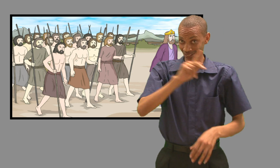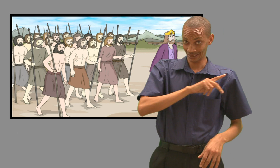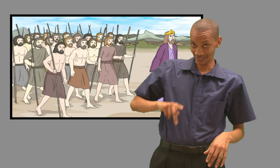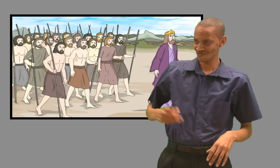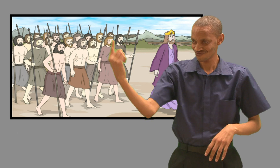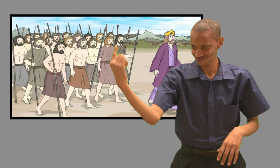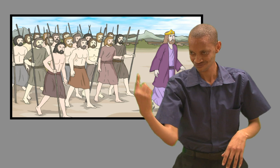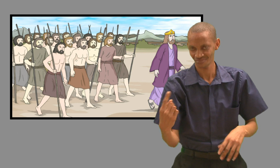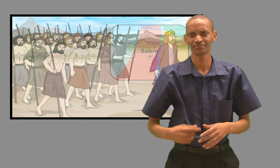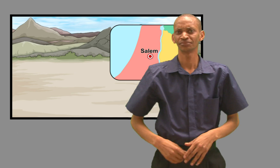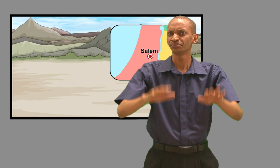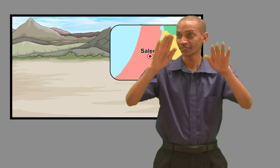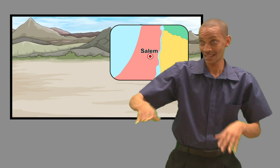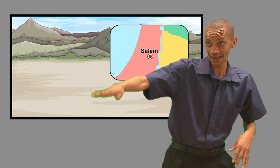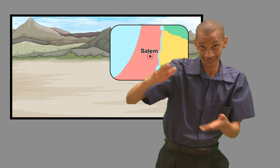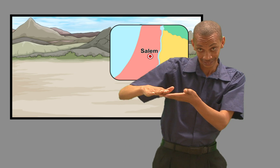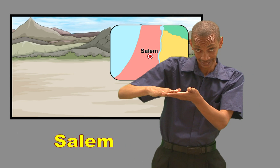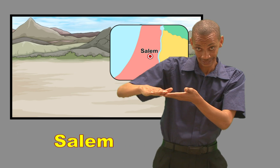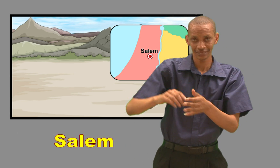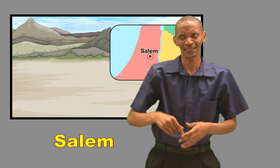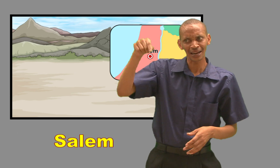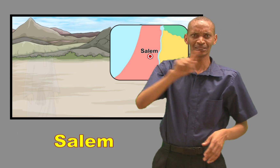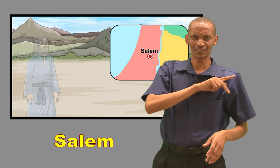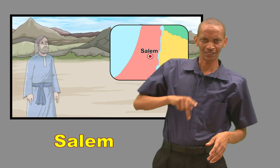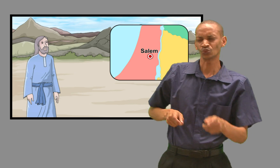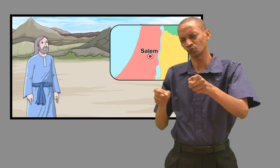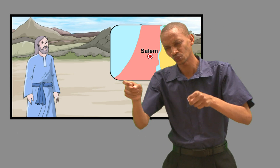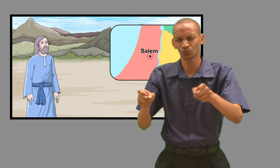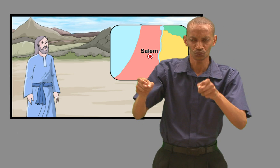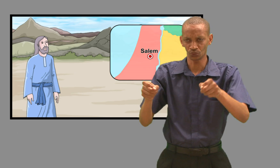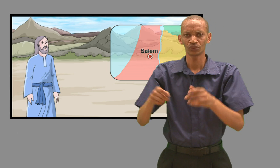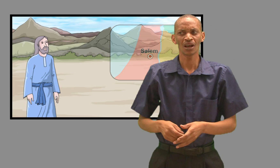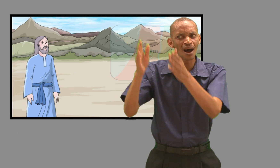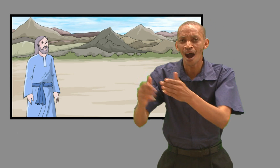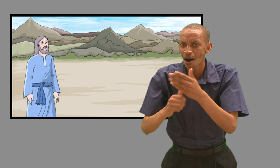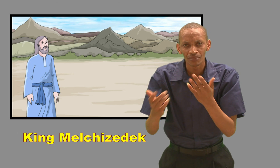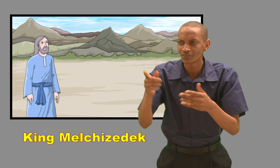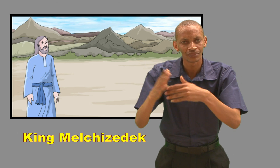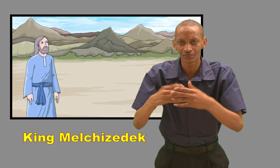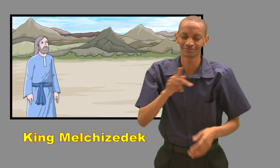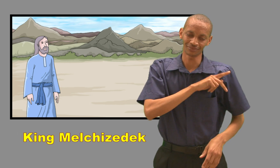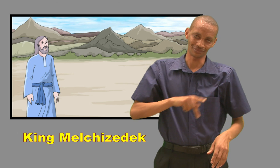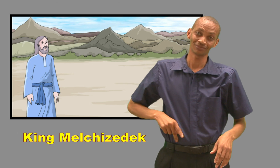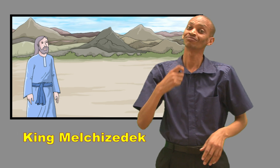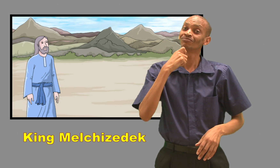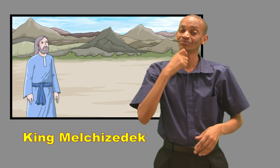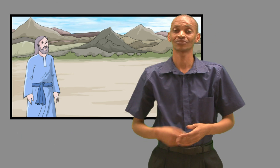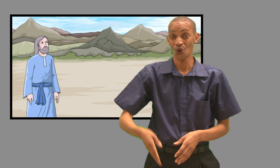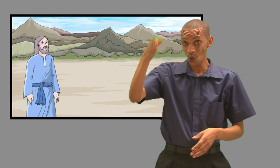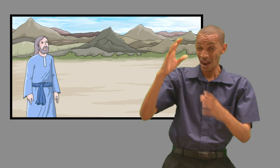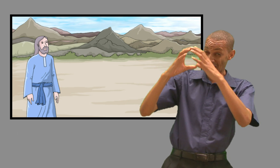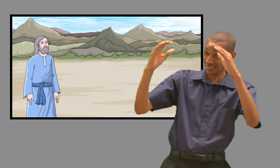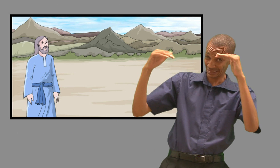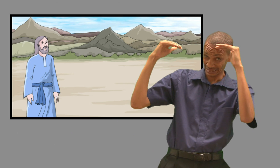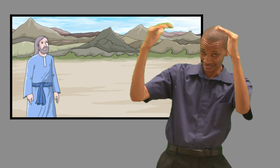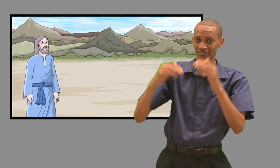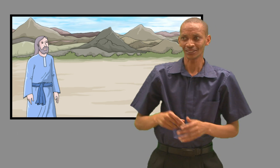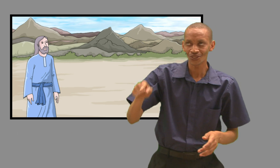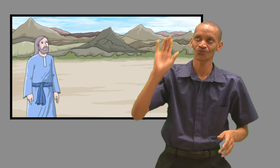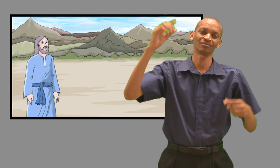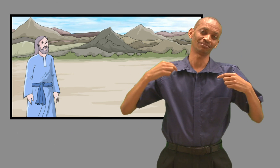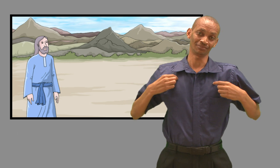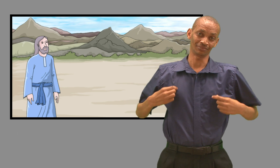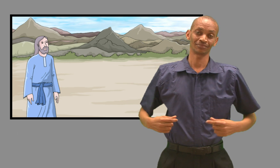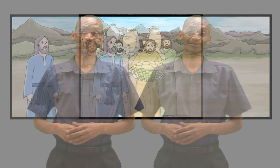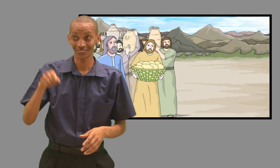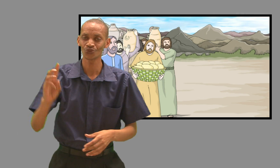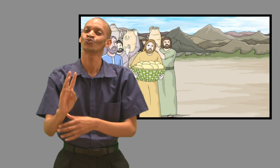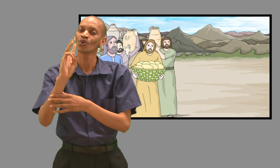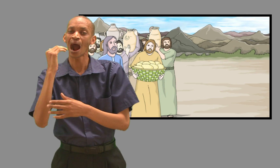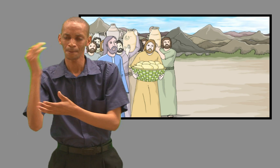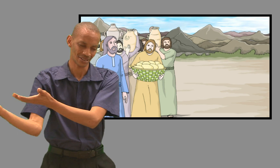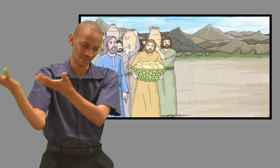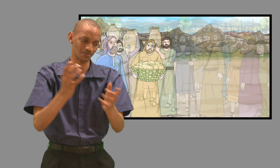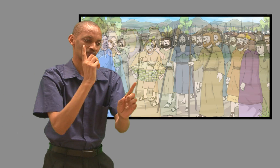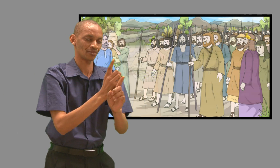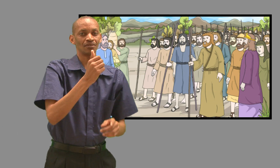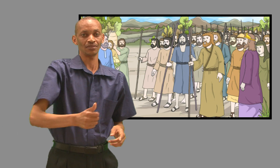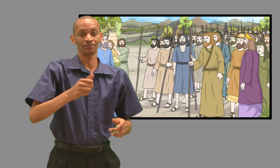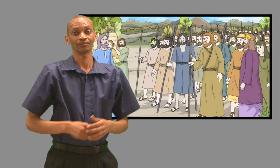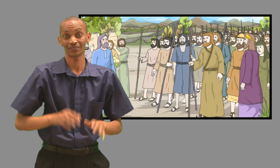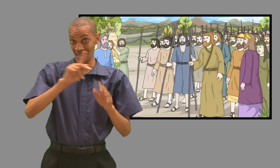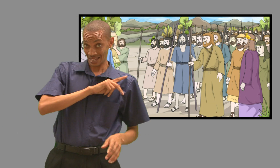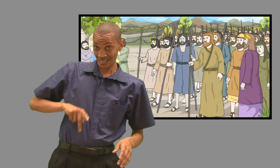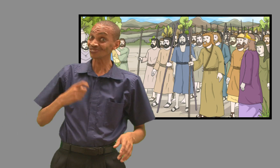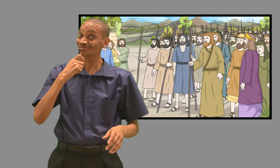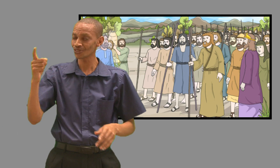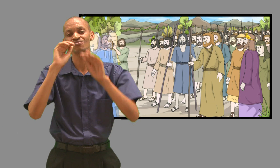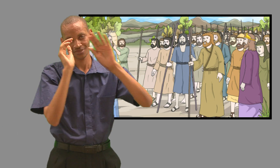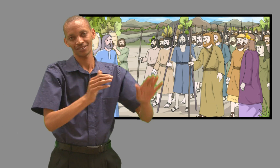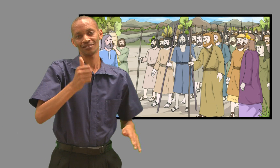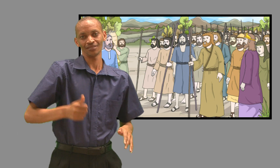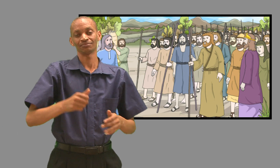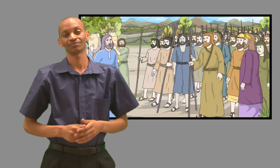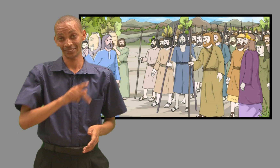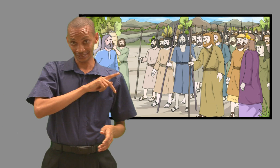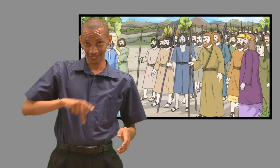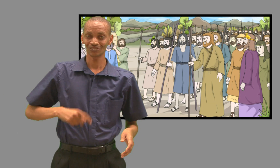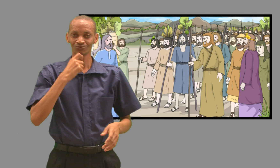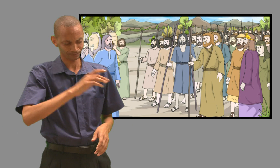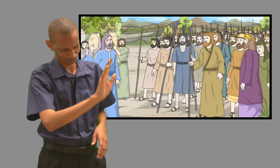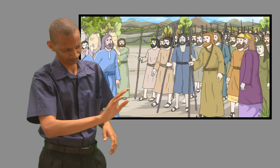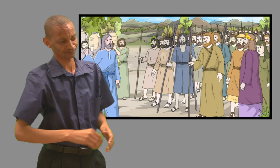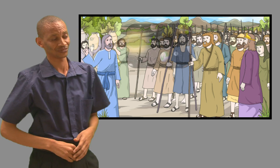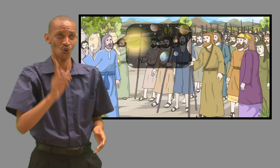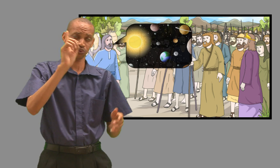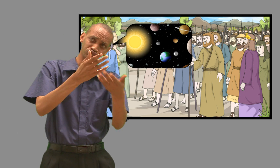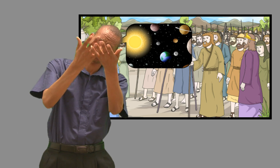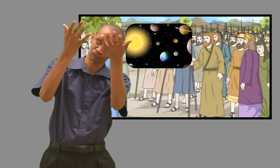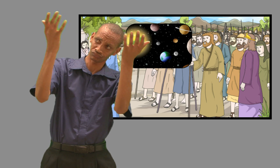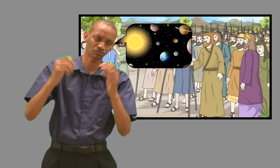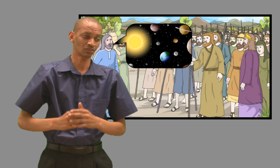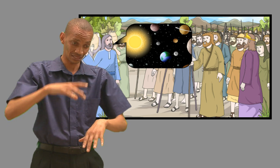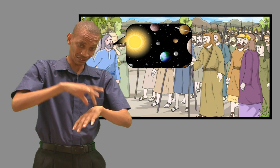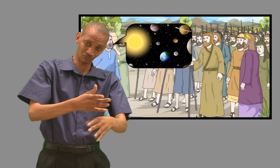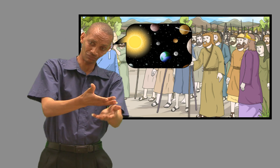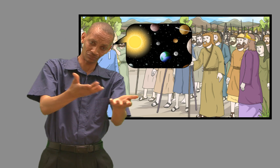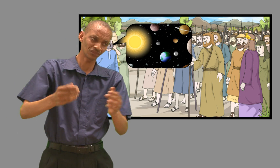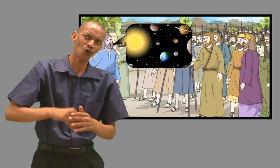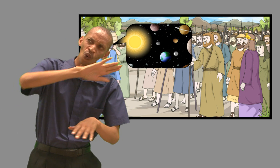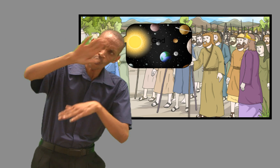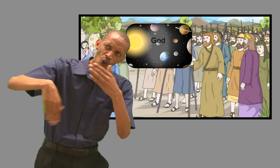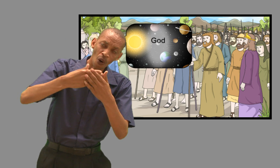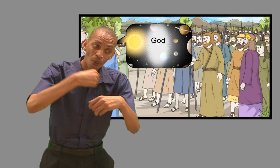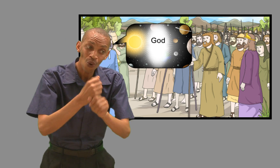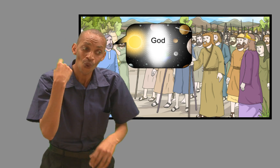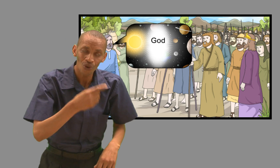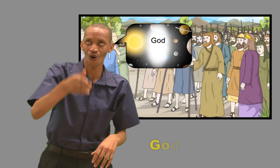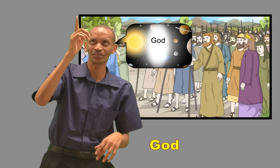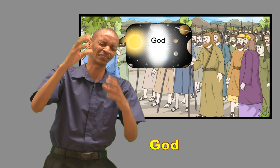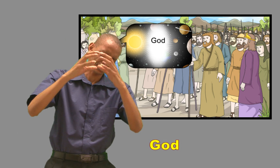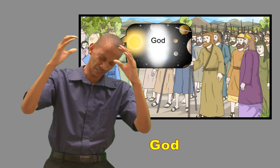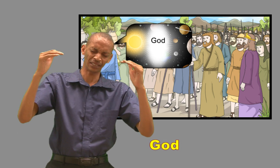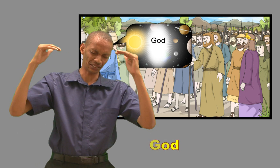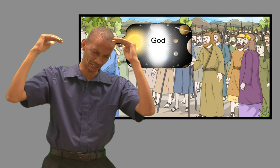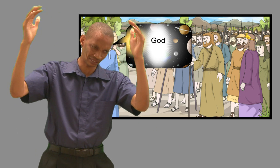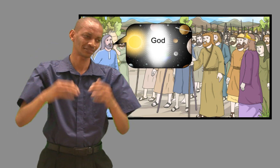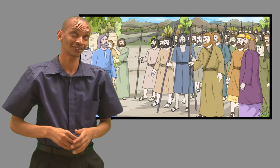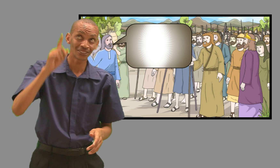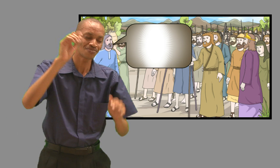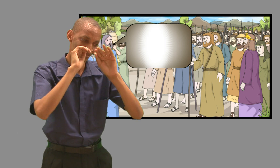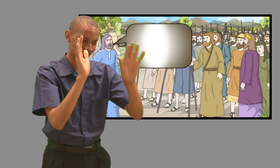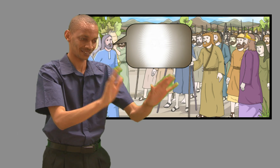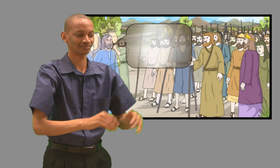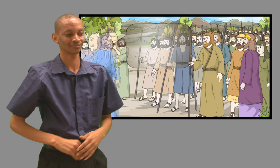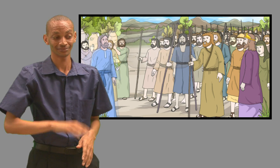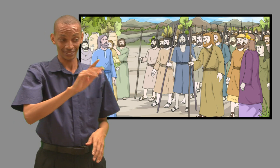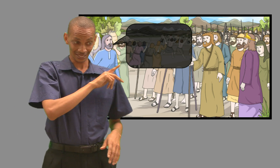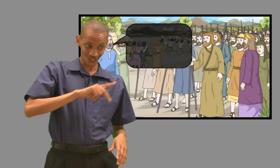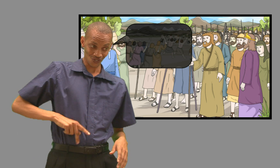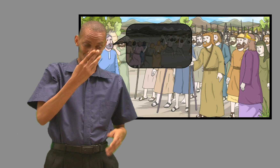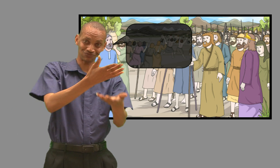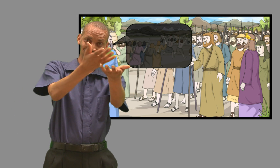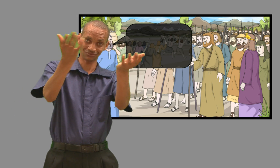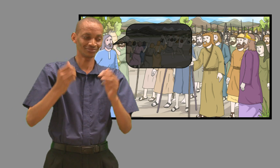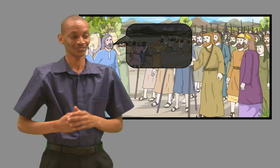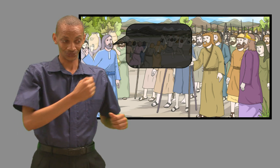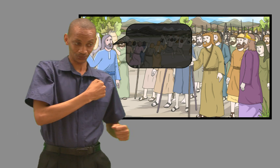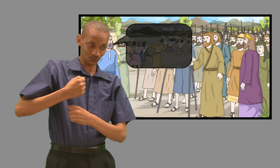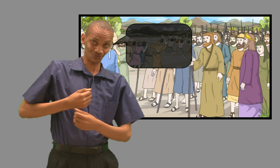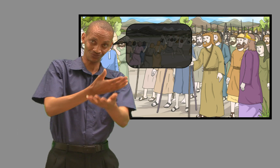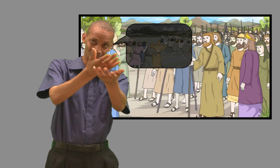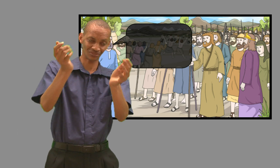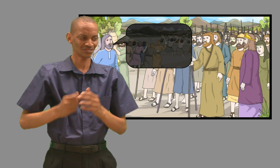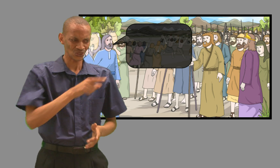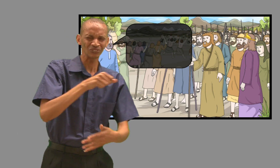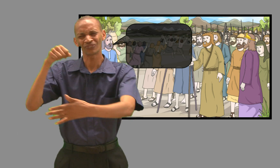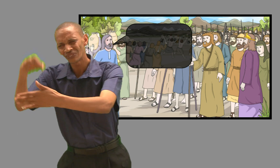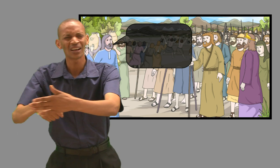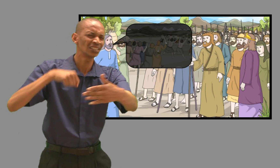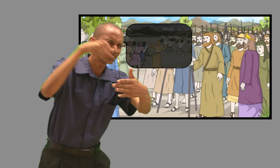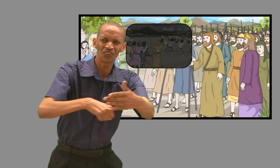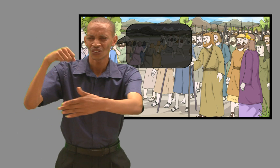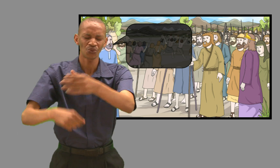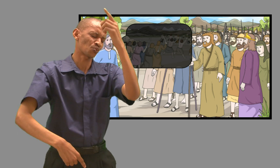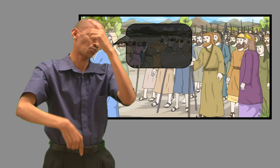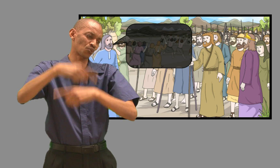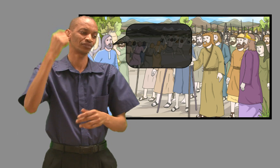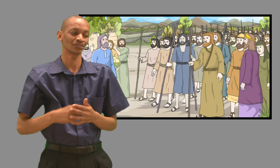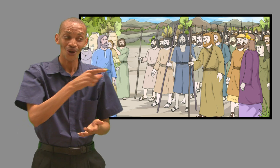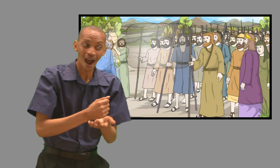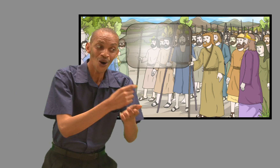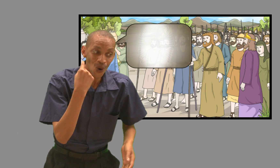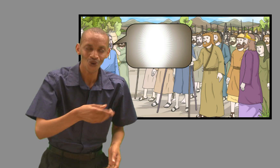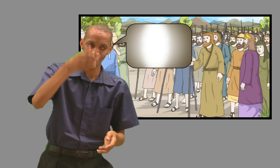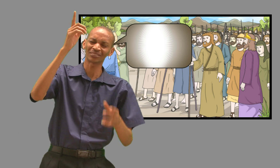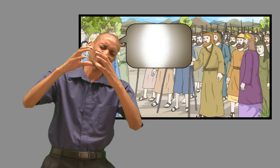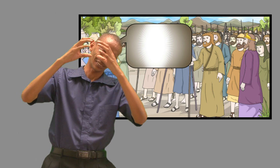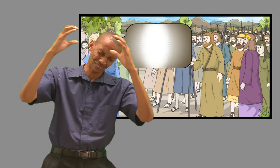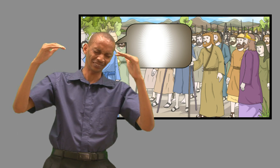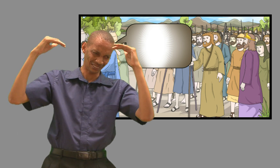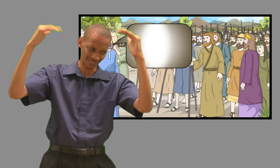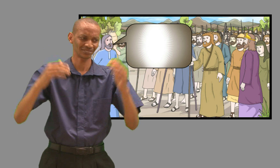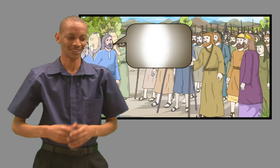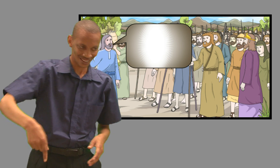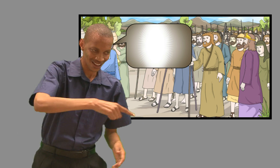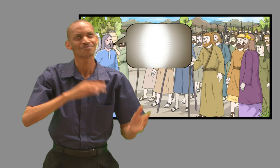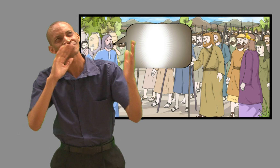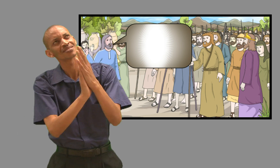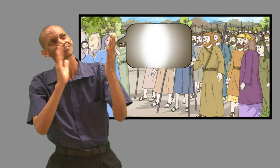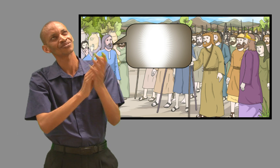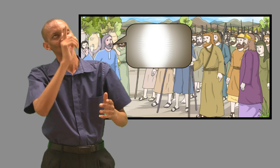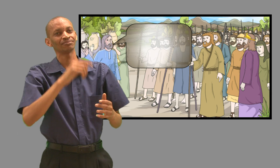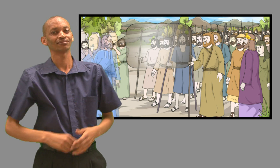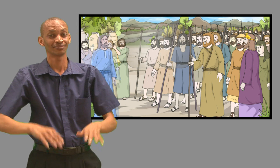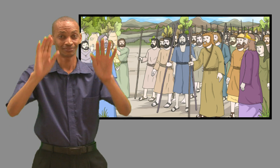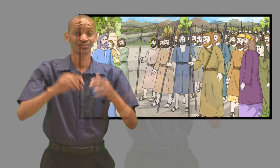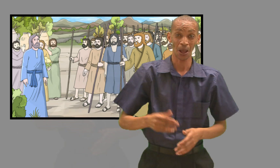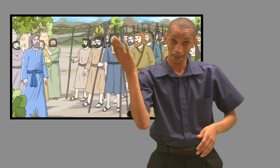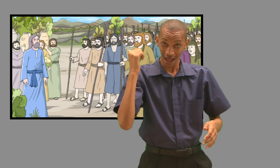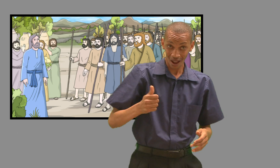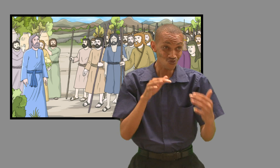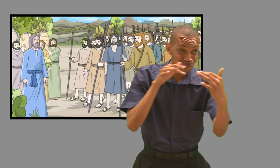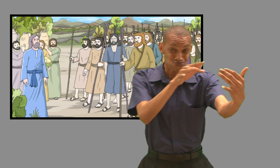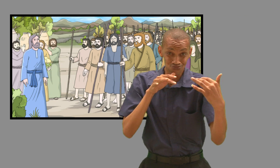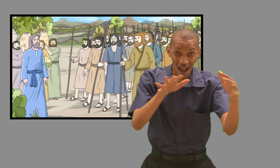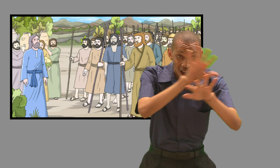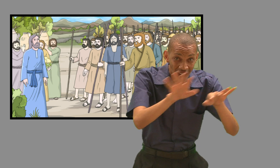Then Melchizedek king of Salem brought out bread and wine—since he was priest of God Most High — and he blessed Abram and said: “Blessed be Abram by God Most High, Creator of heaven and earth, and blessed be God Most High, who has delivered your enemies into your hand.”